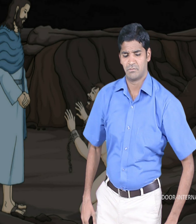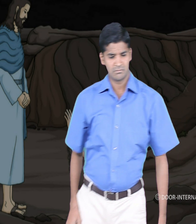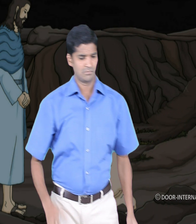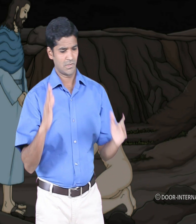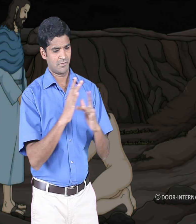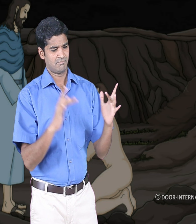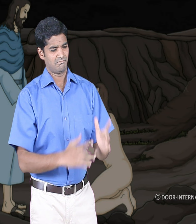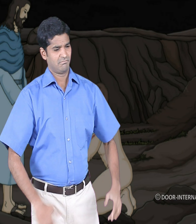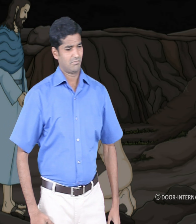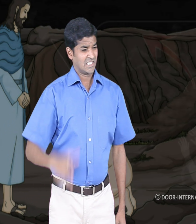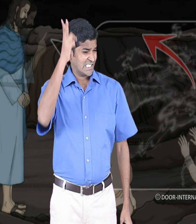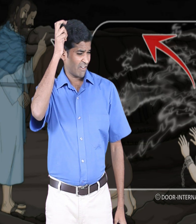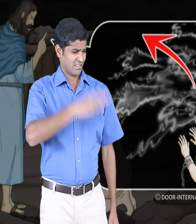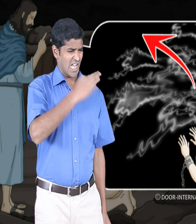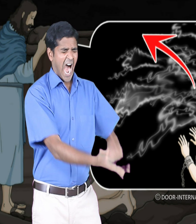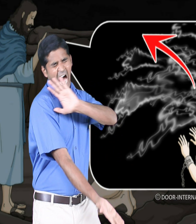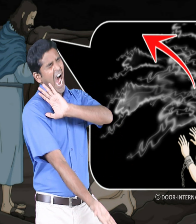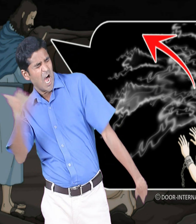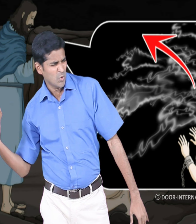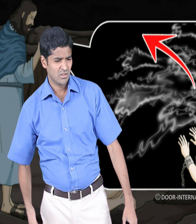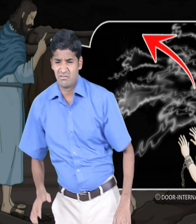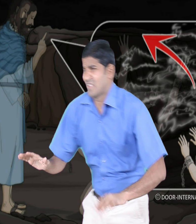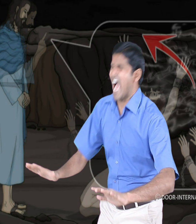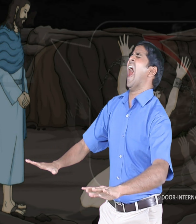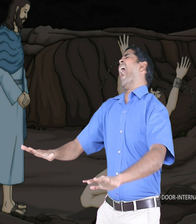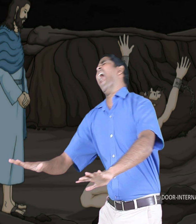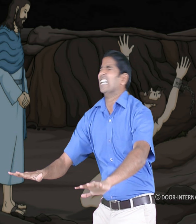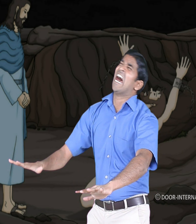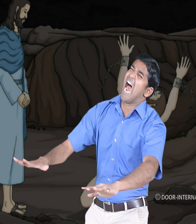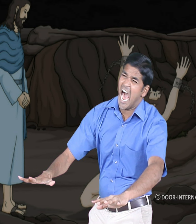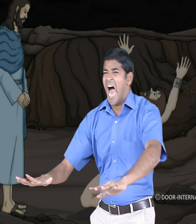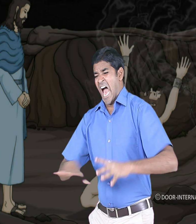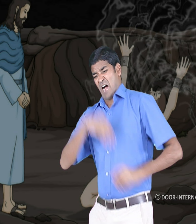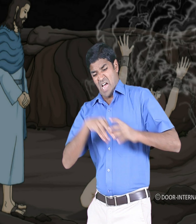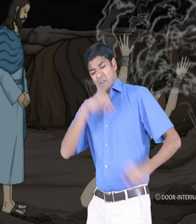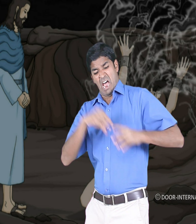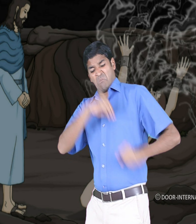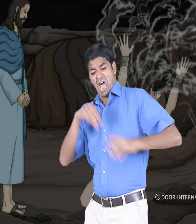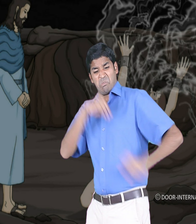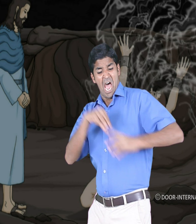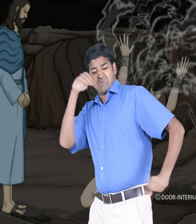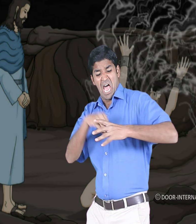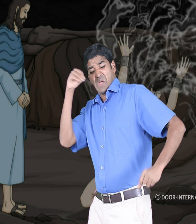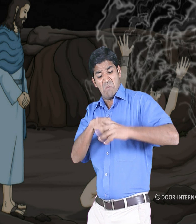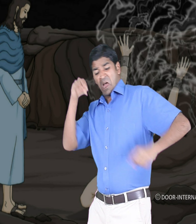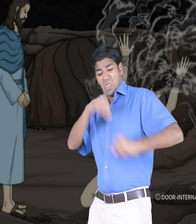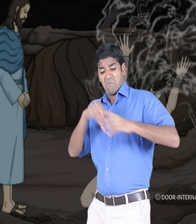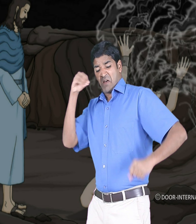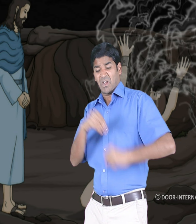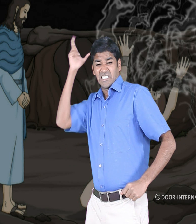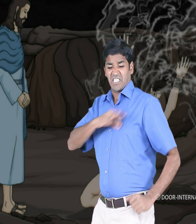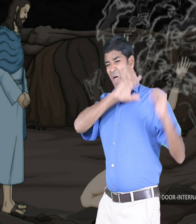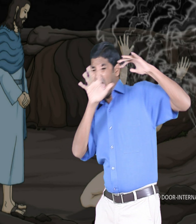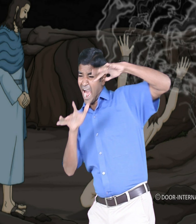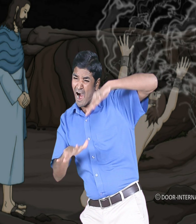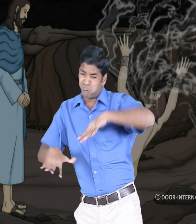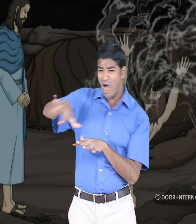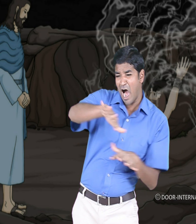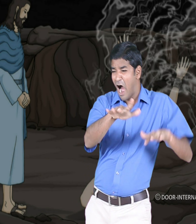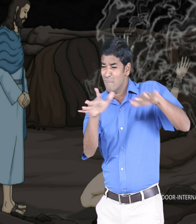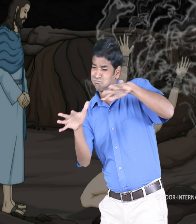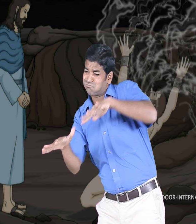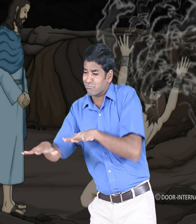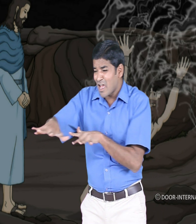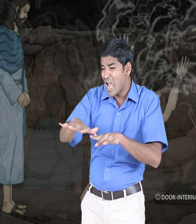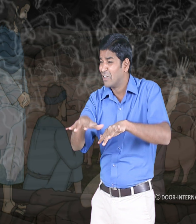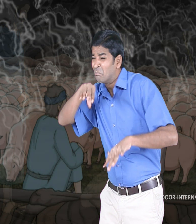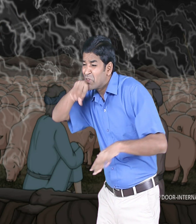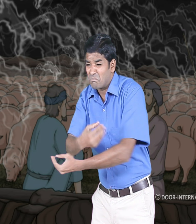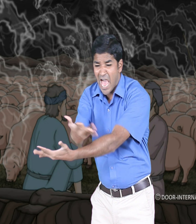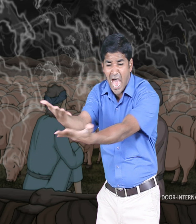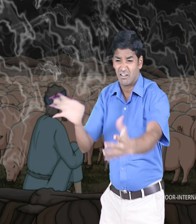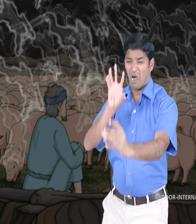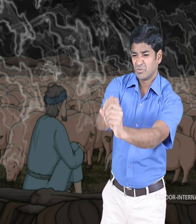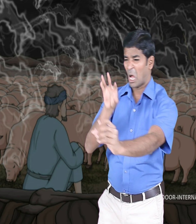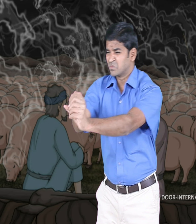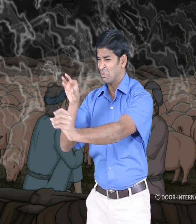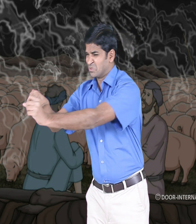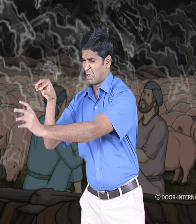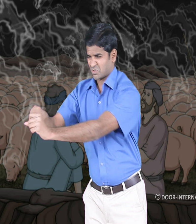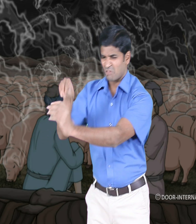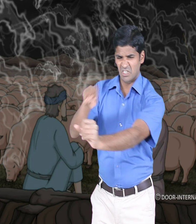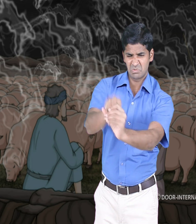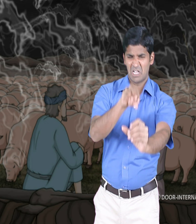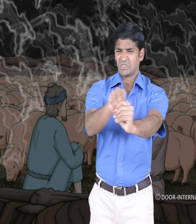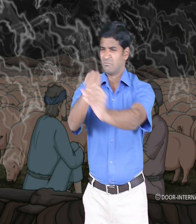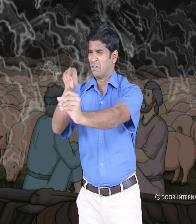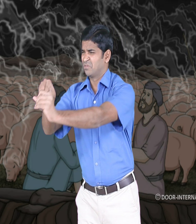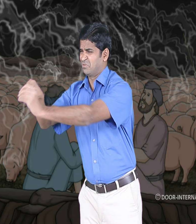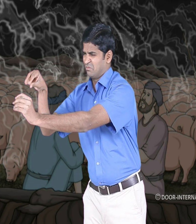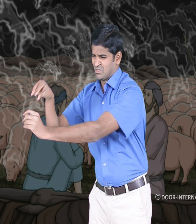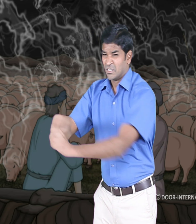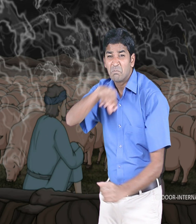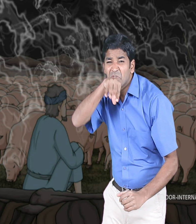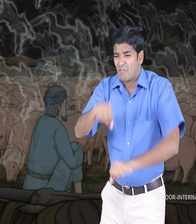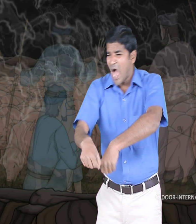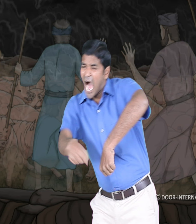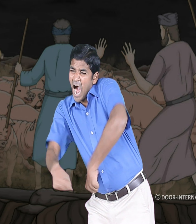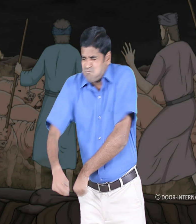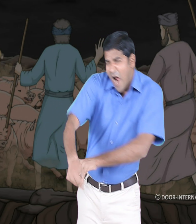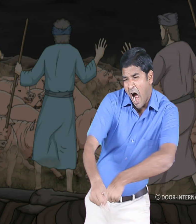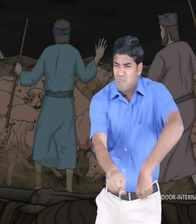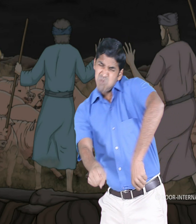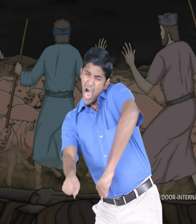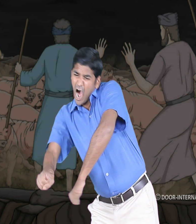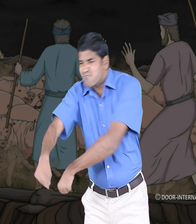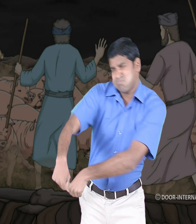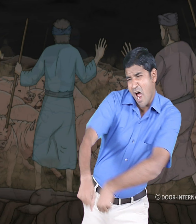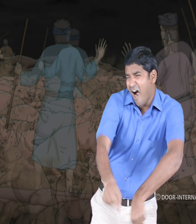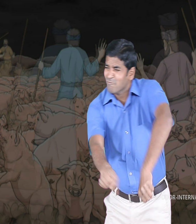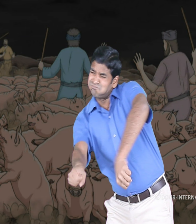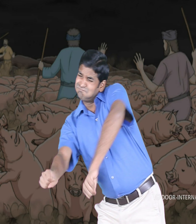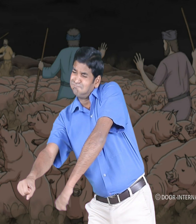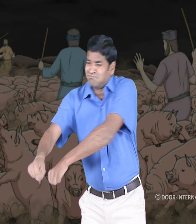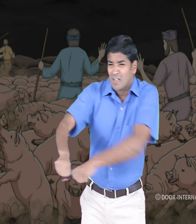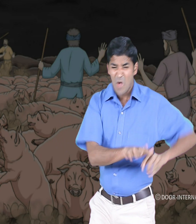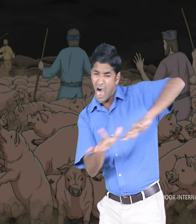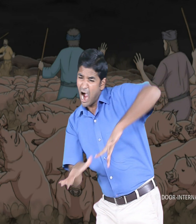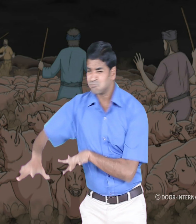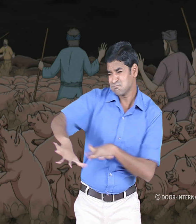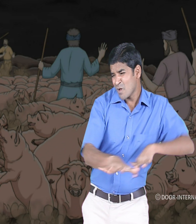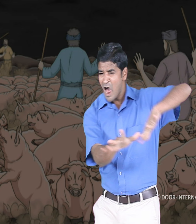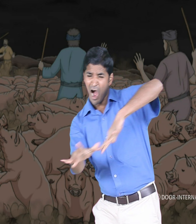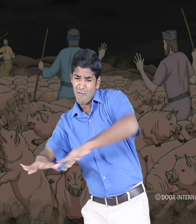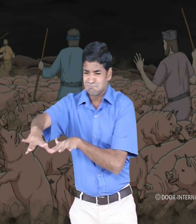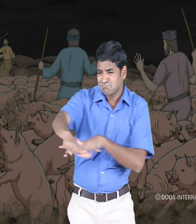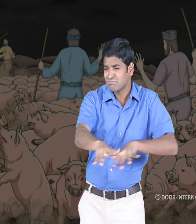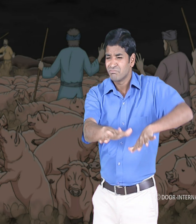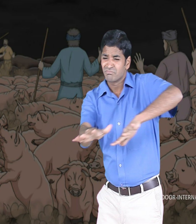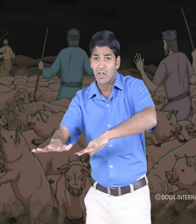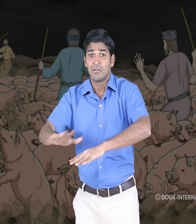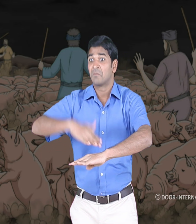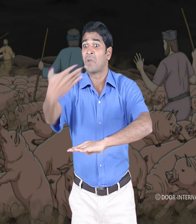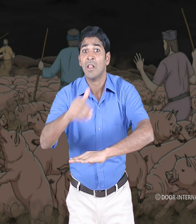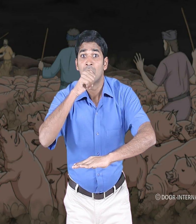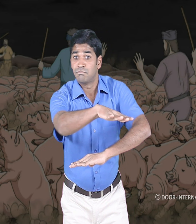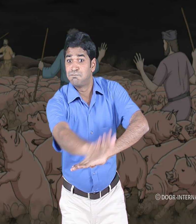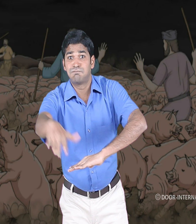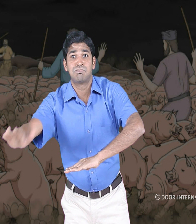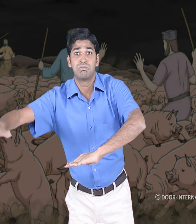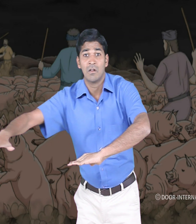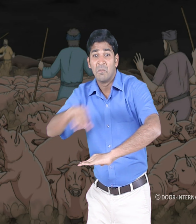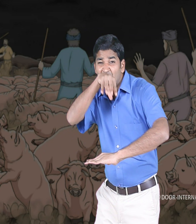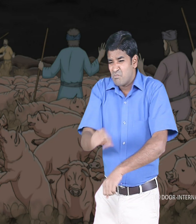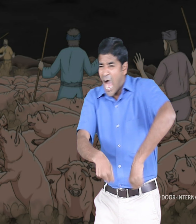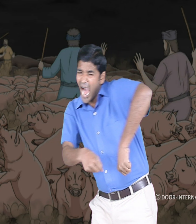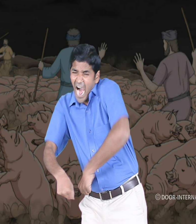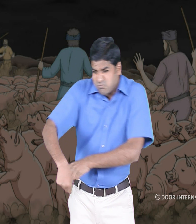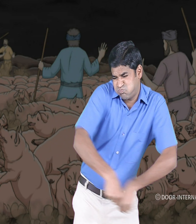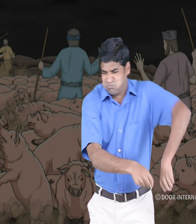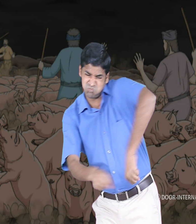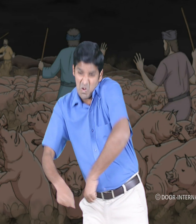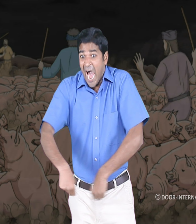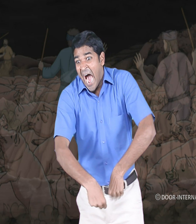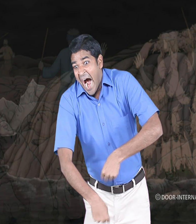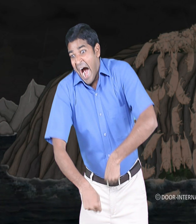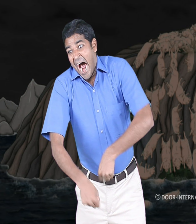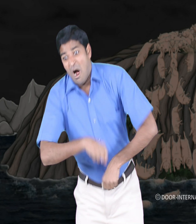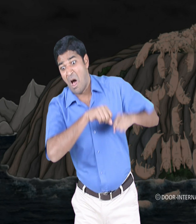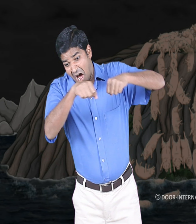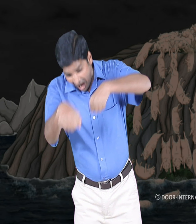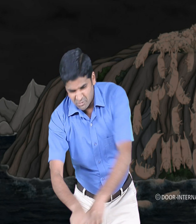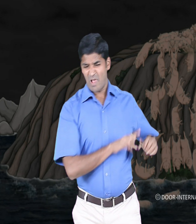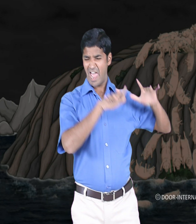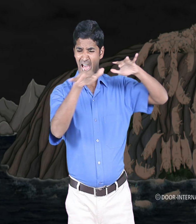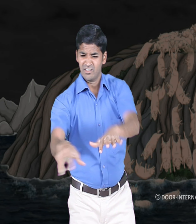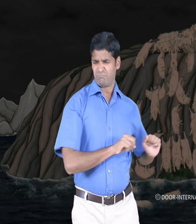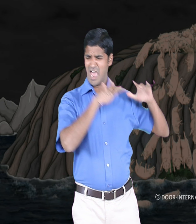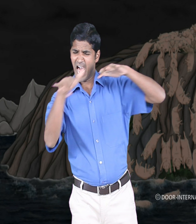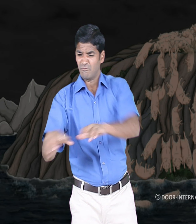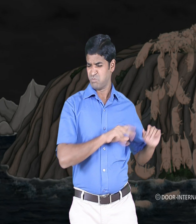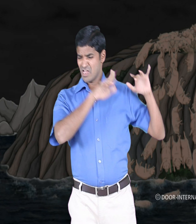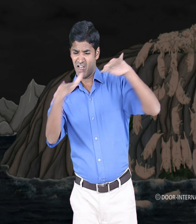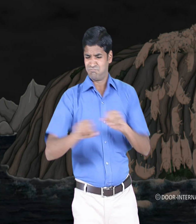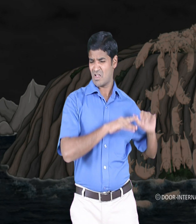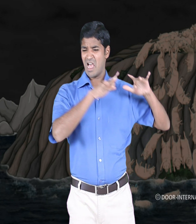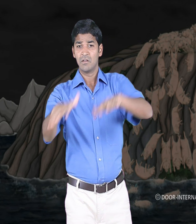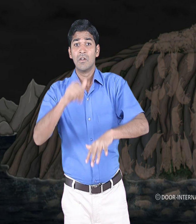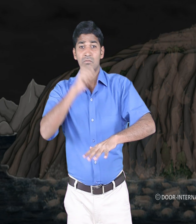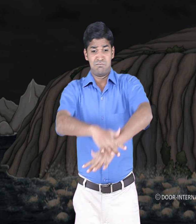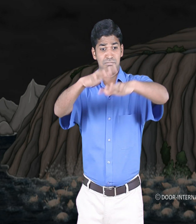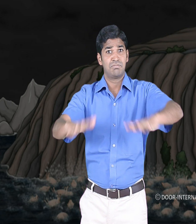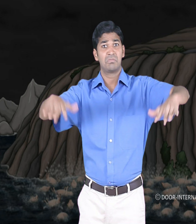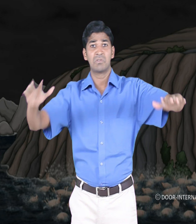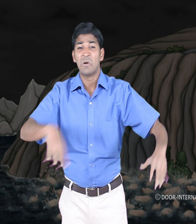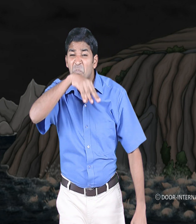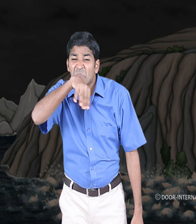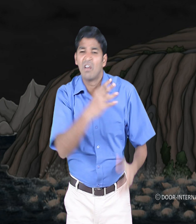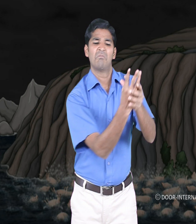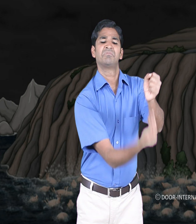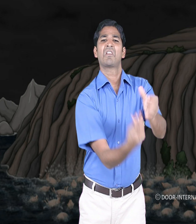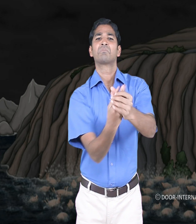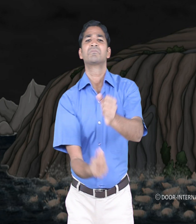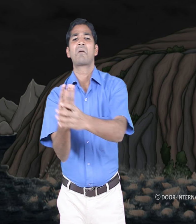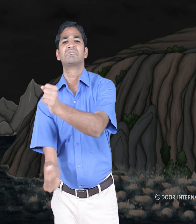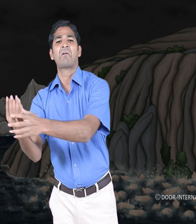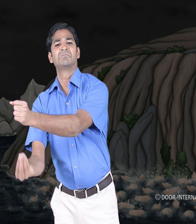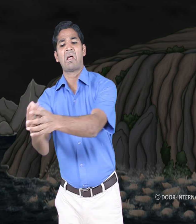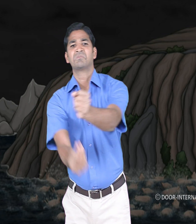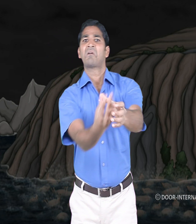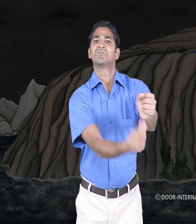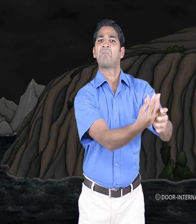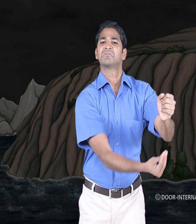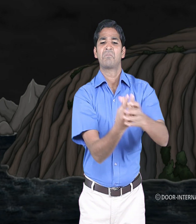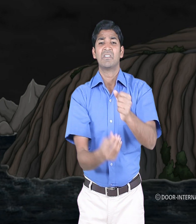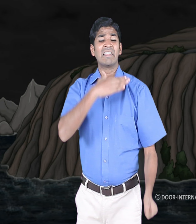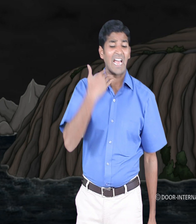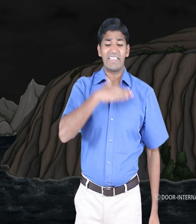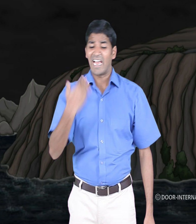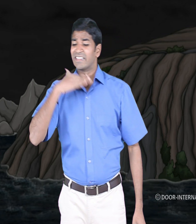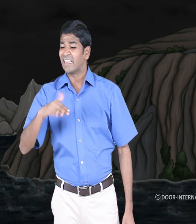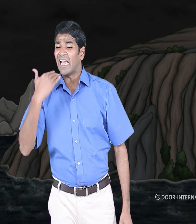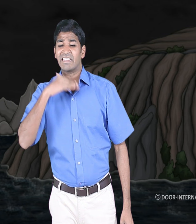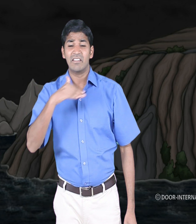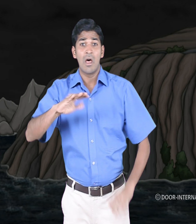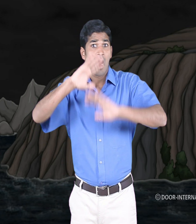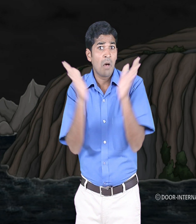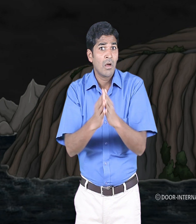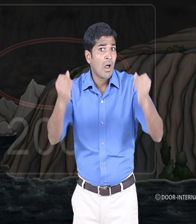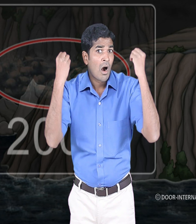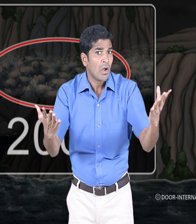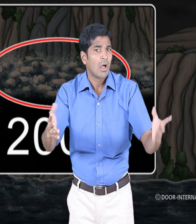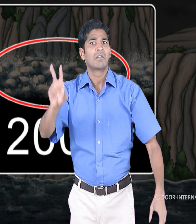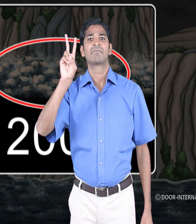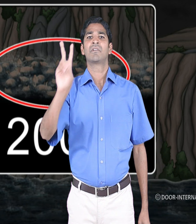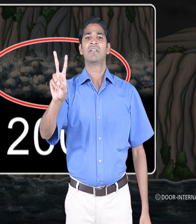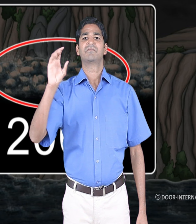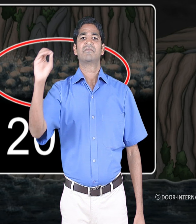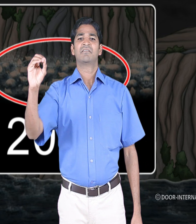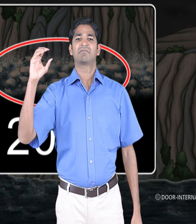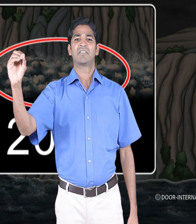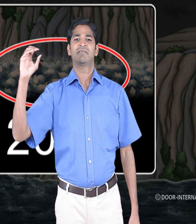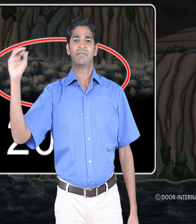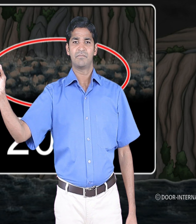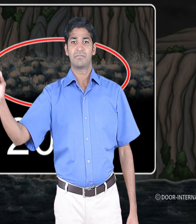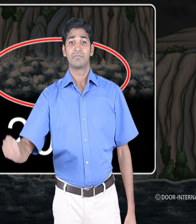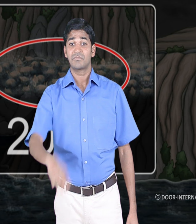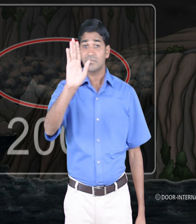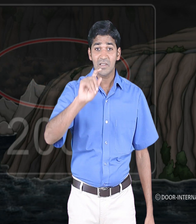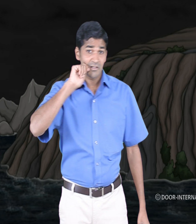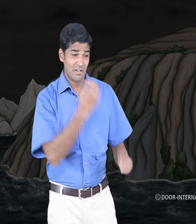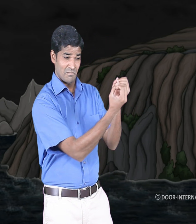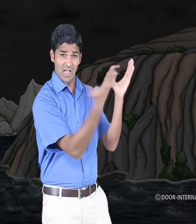He gave them permission, and the unclean spirits came out and went into the pigs, and the herd of about two thousand rushed down the steep bank into the sea and drowned in the water.